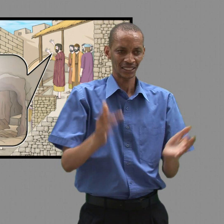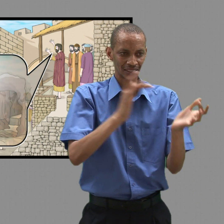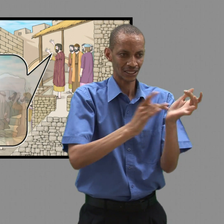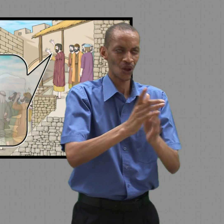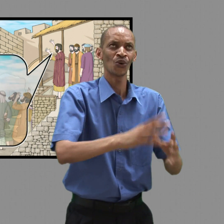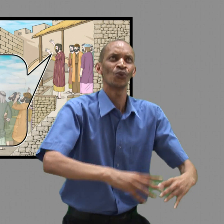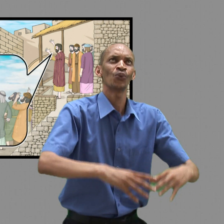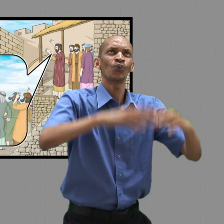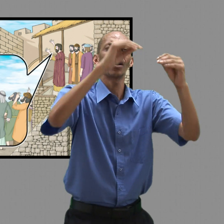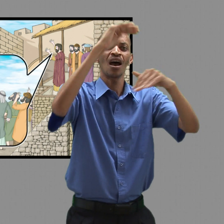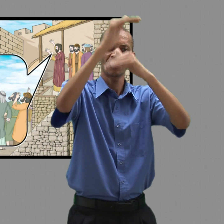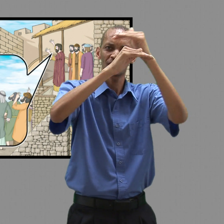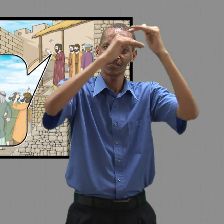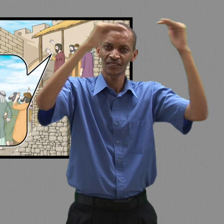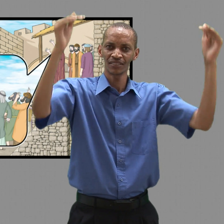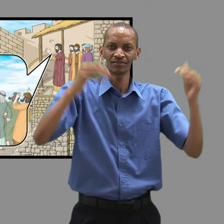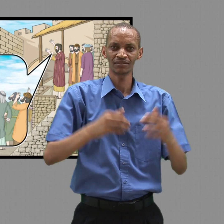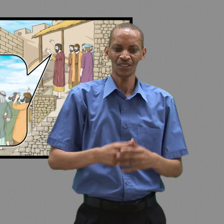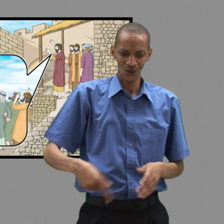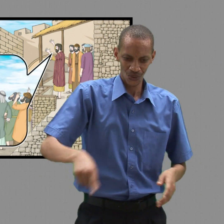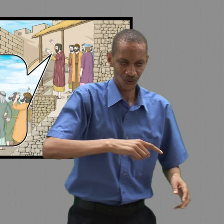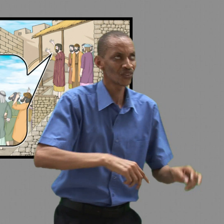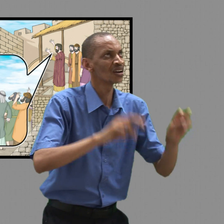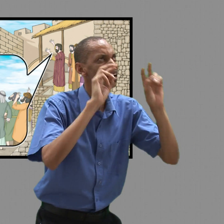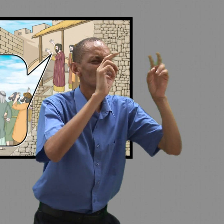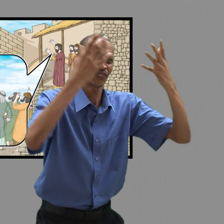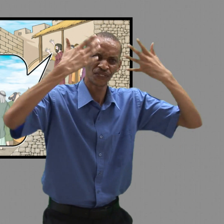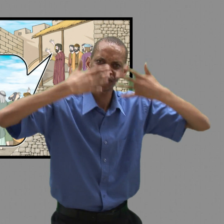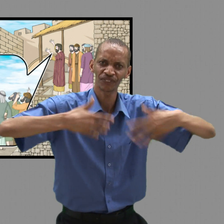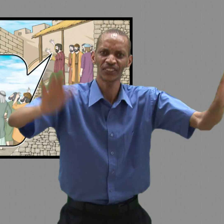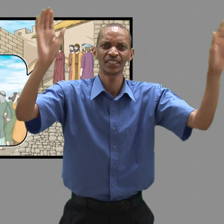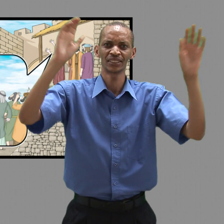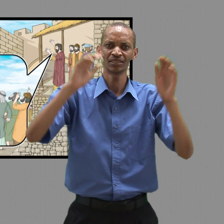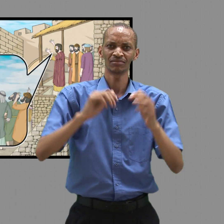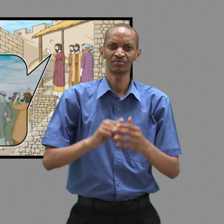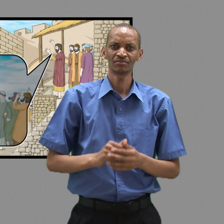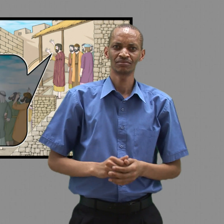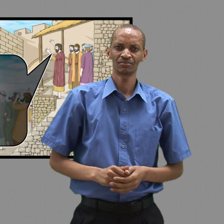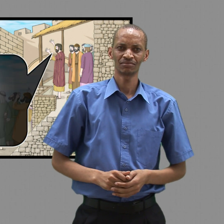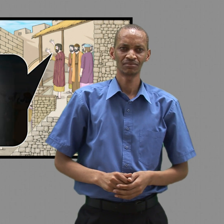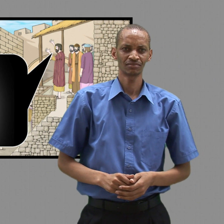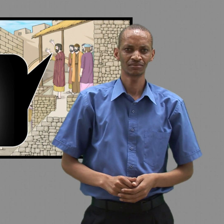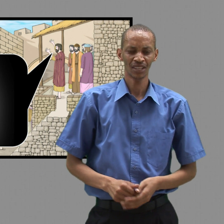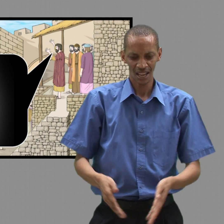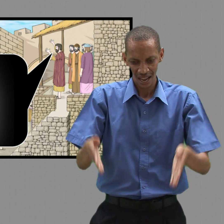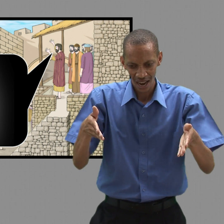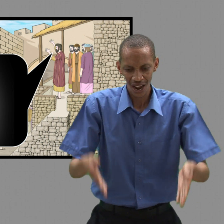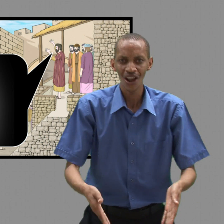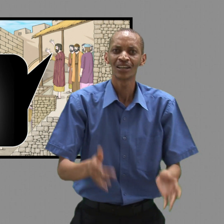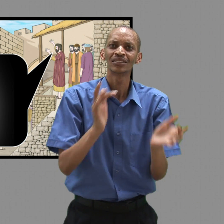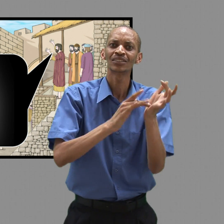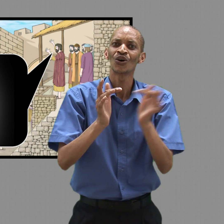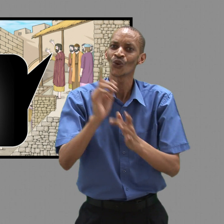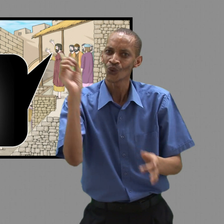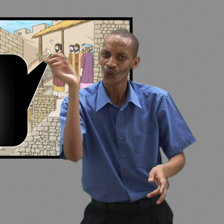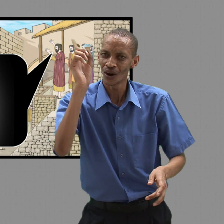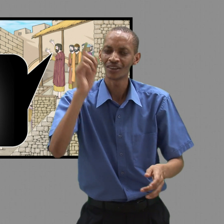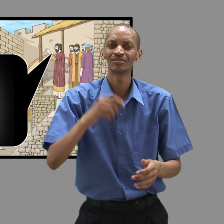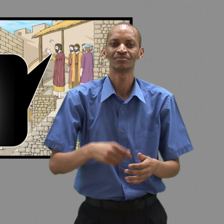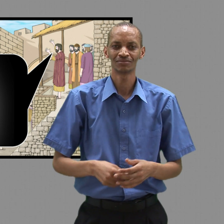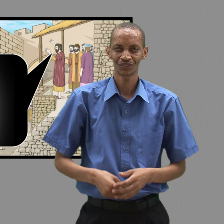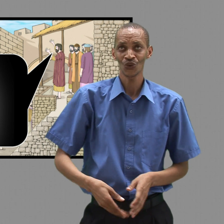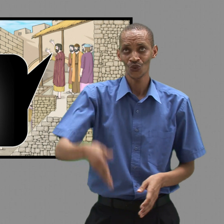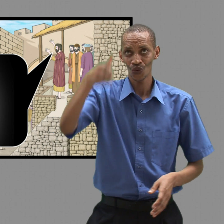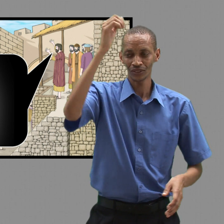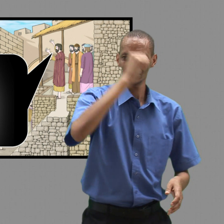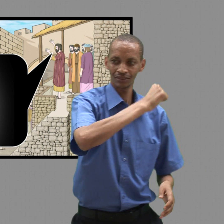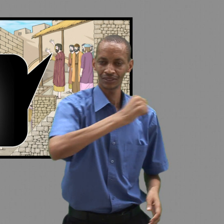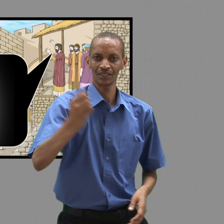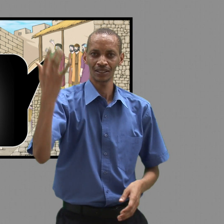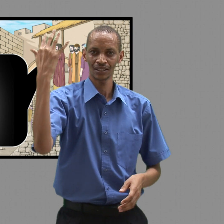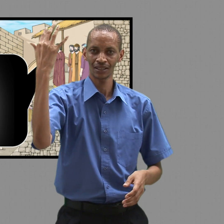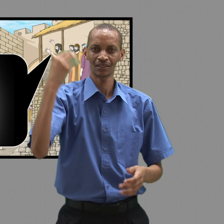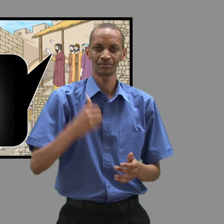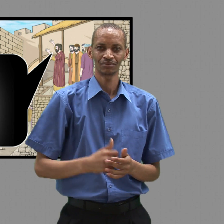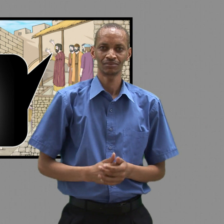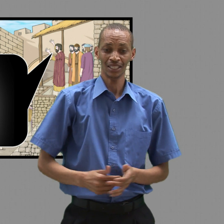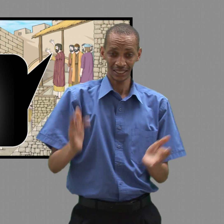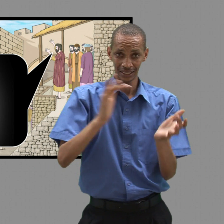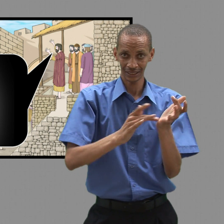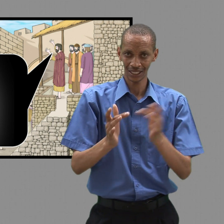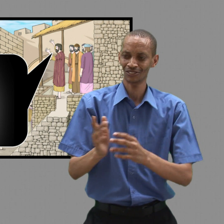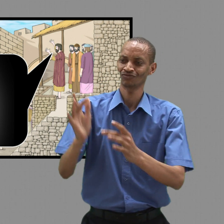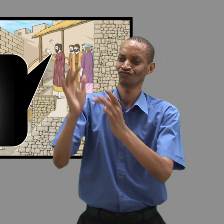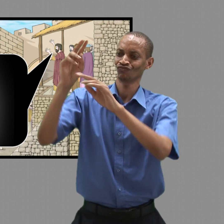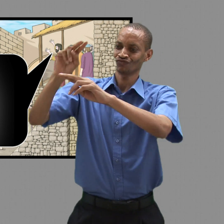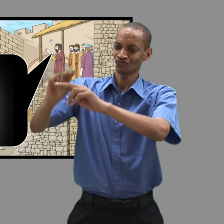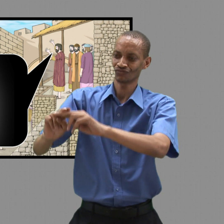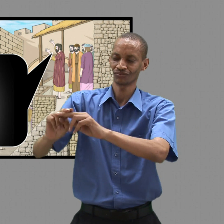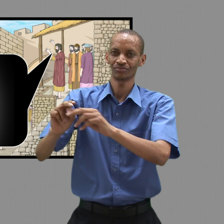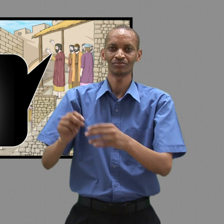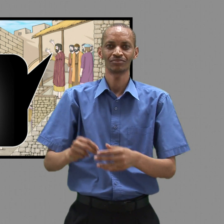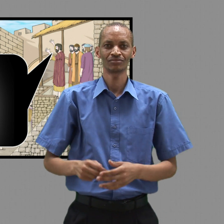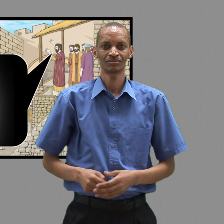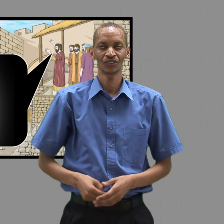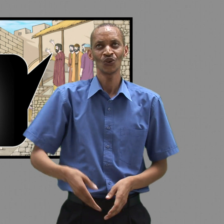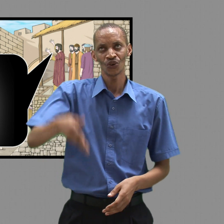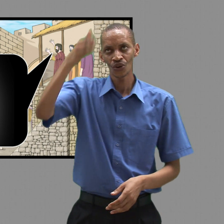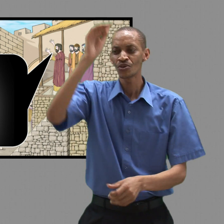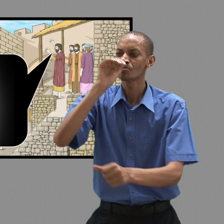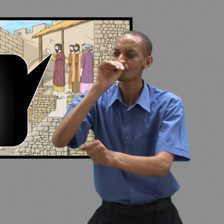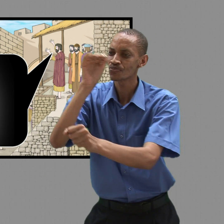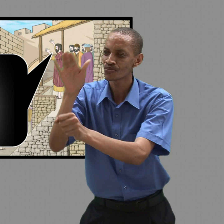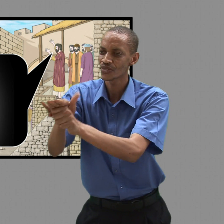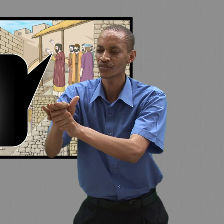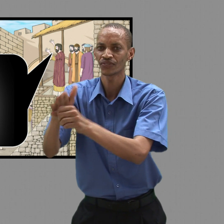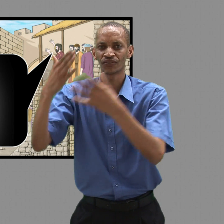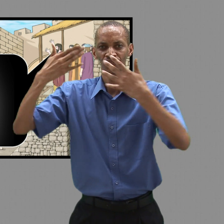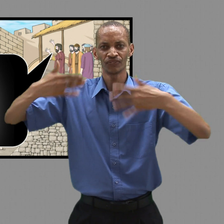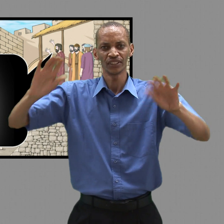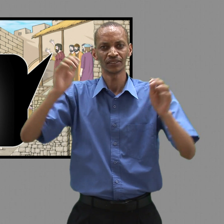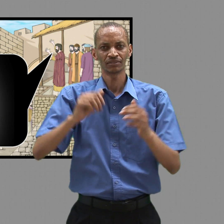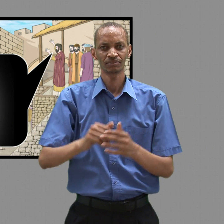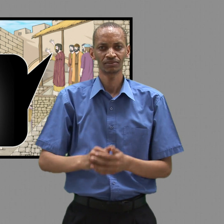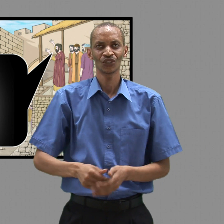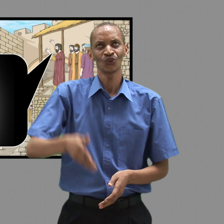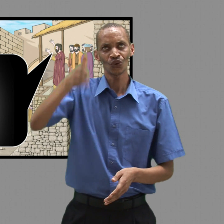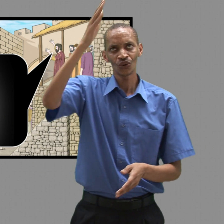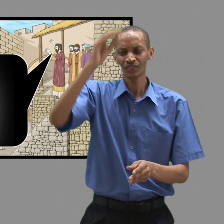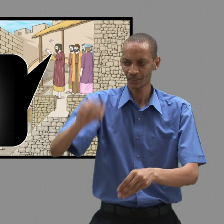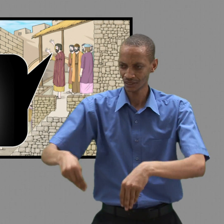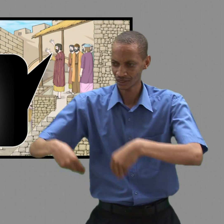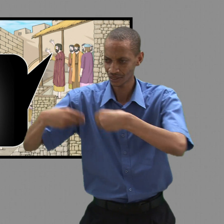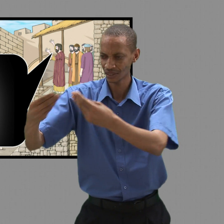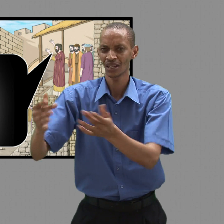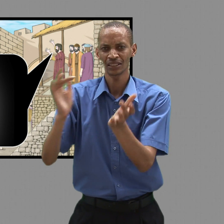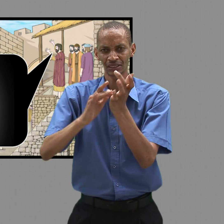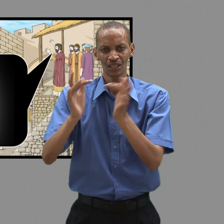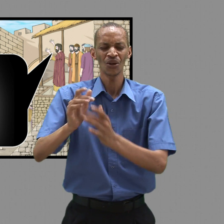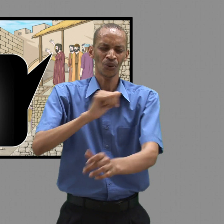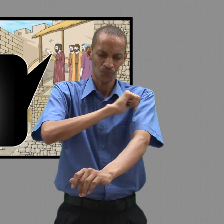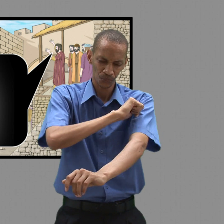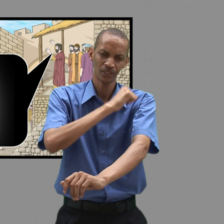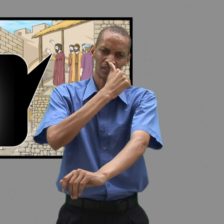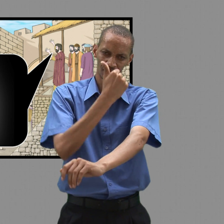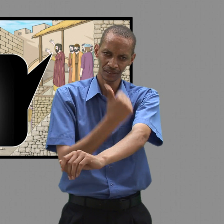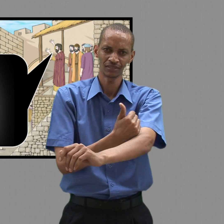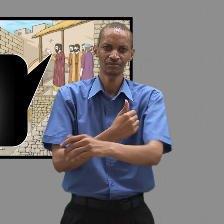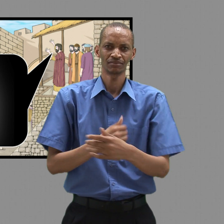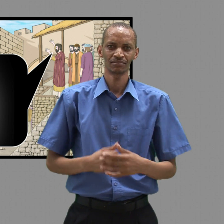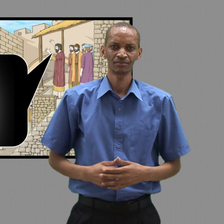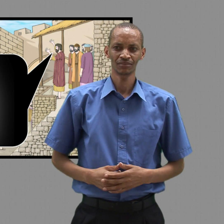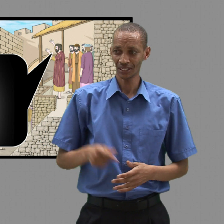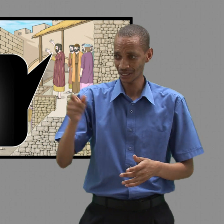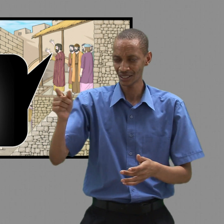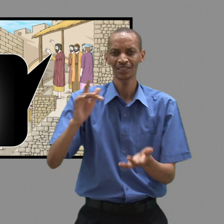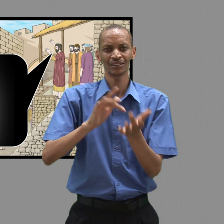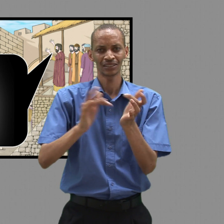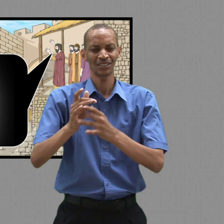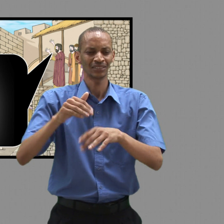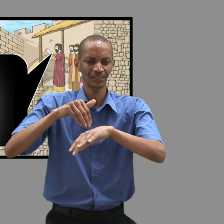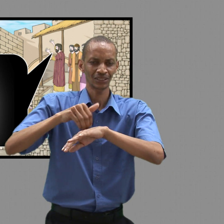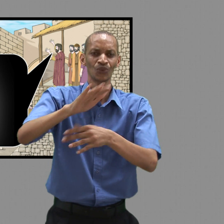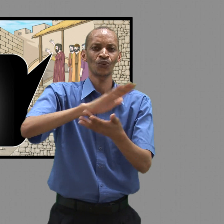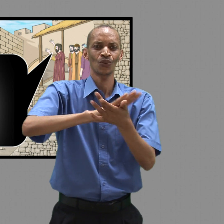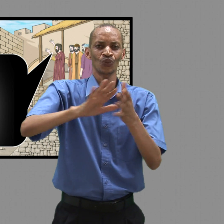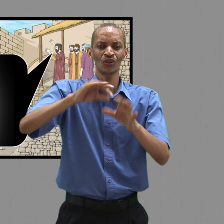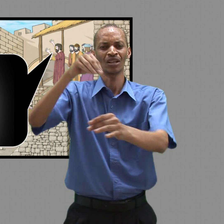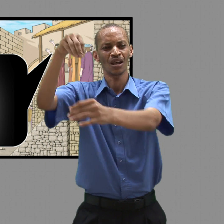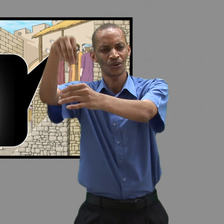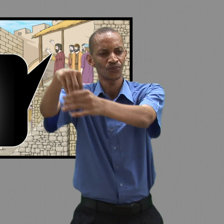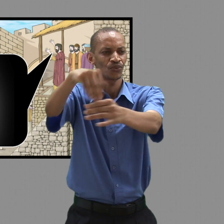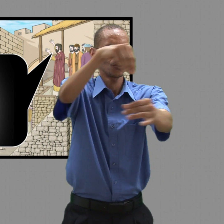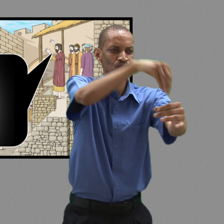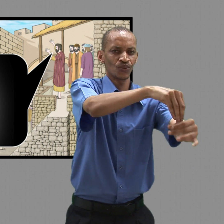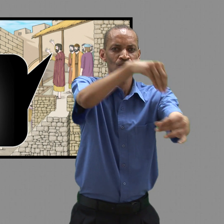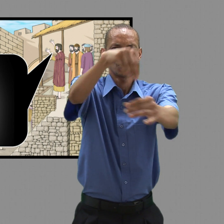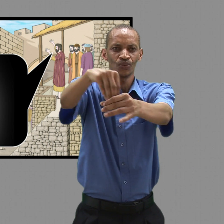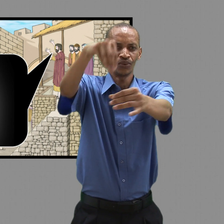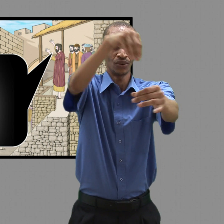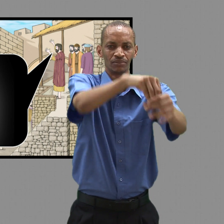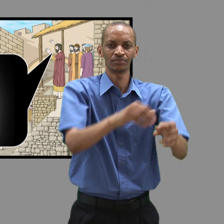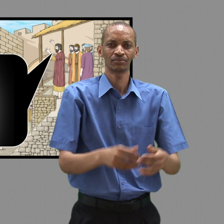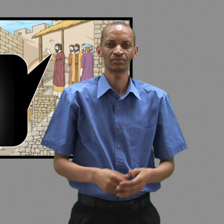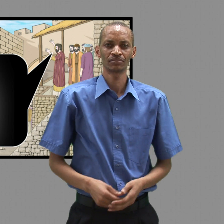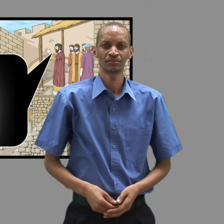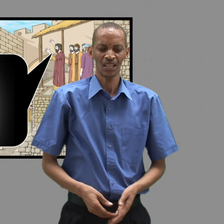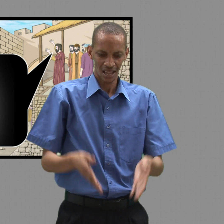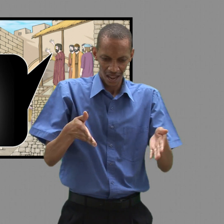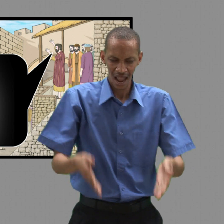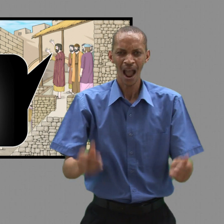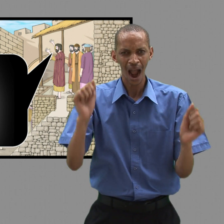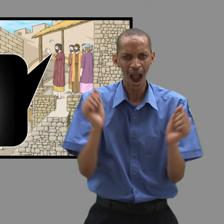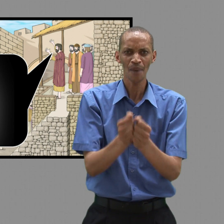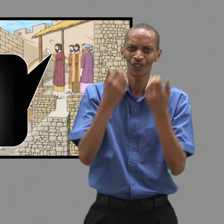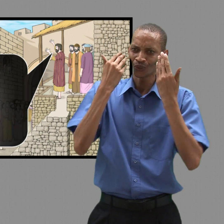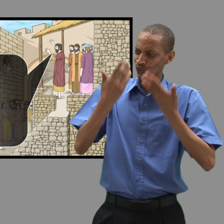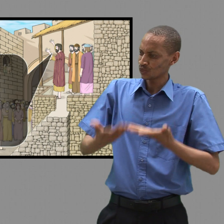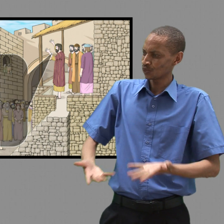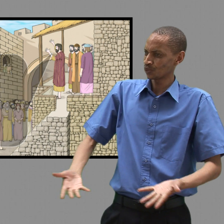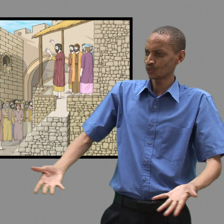God has raised this Jesus to life, to which we are all witnesses. Exalted, then, to the right hand of God, He has received from the Father the promised Holy Spirit and has poured out what you now see and hear.